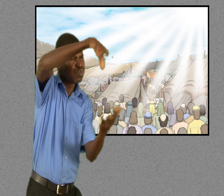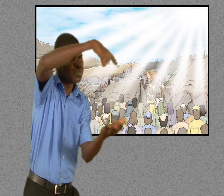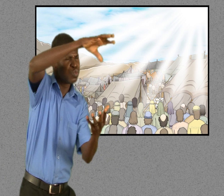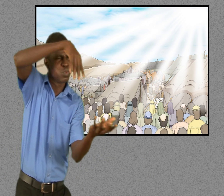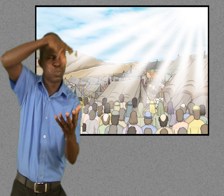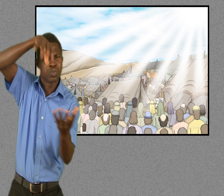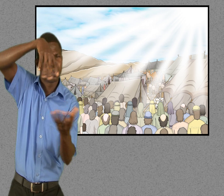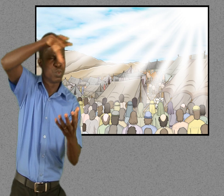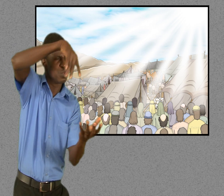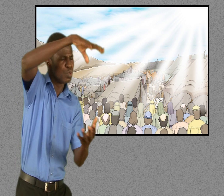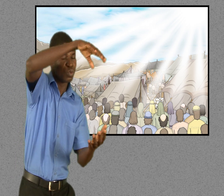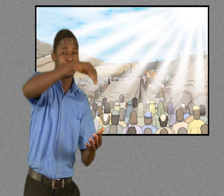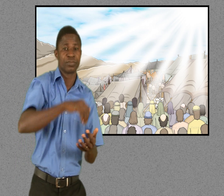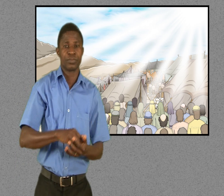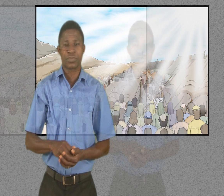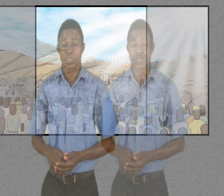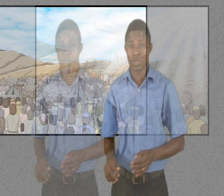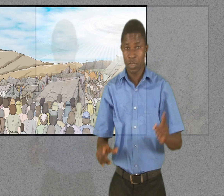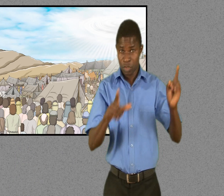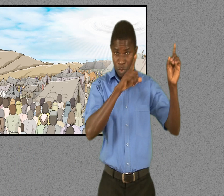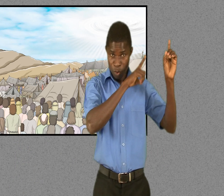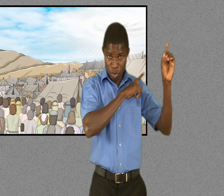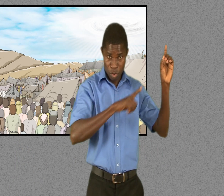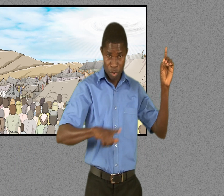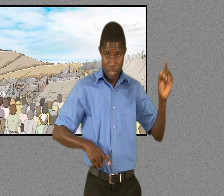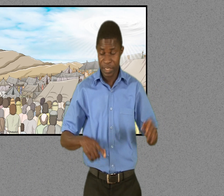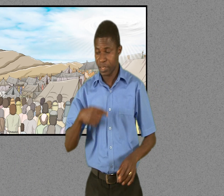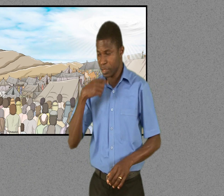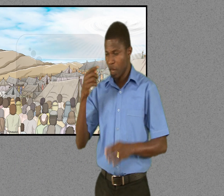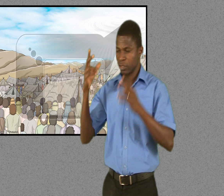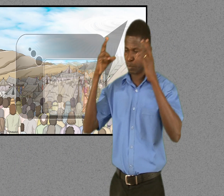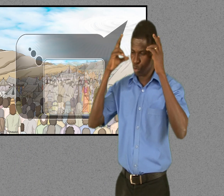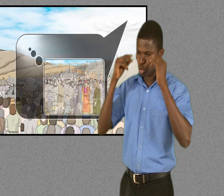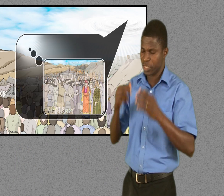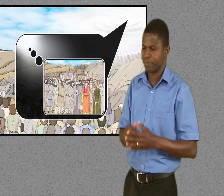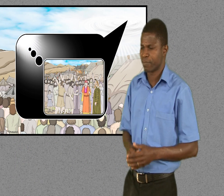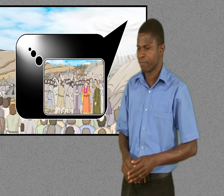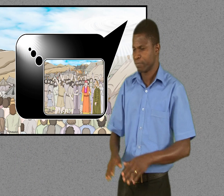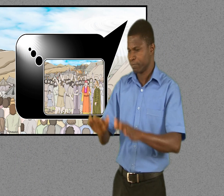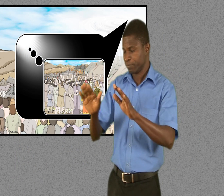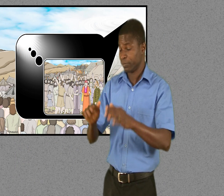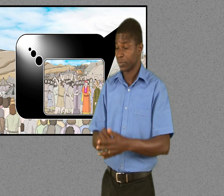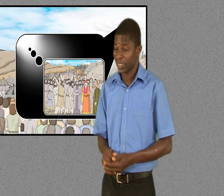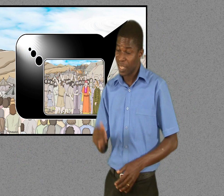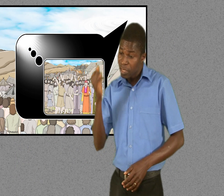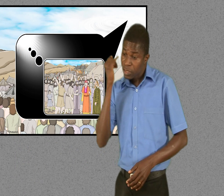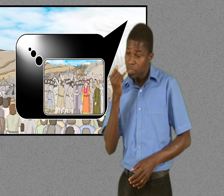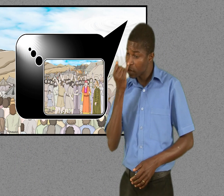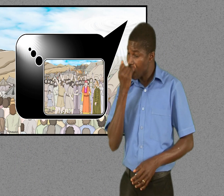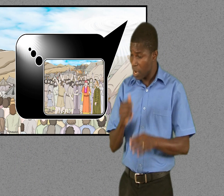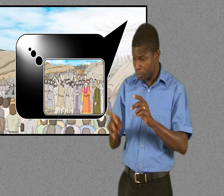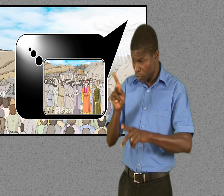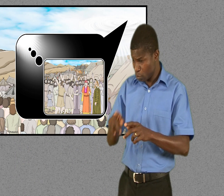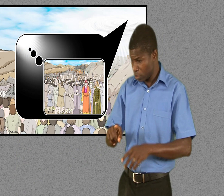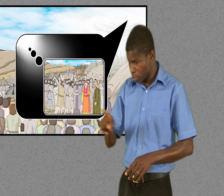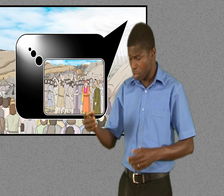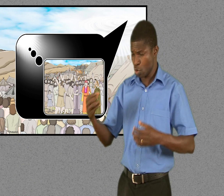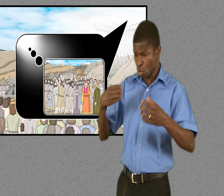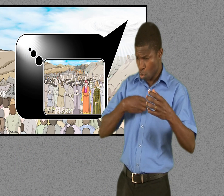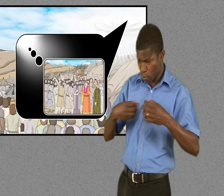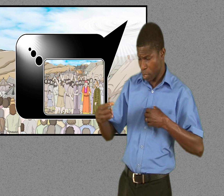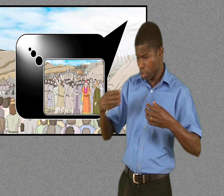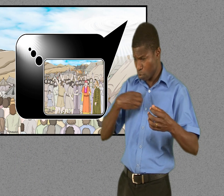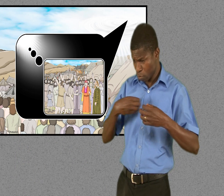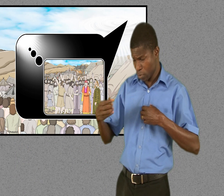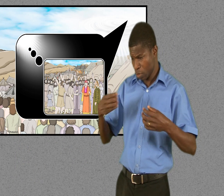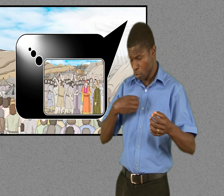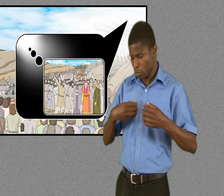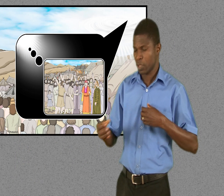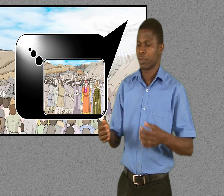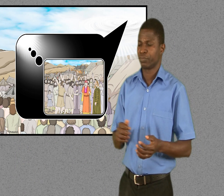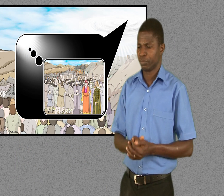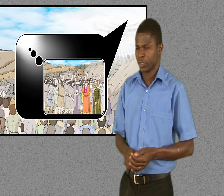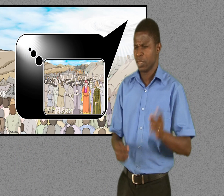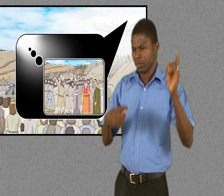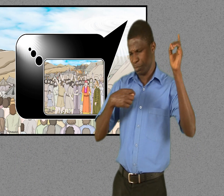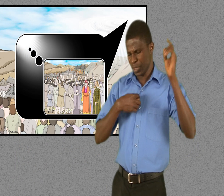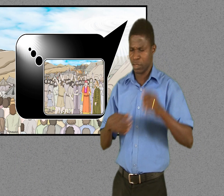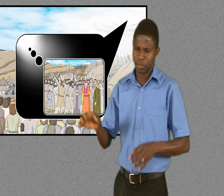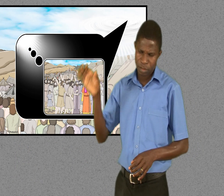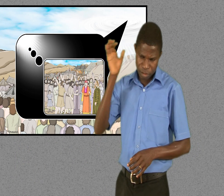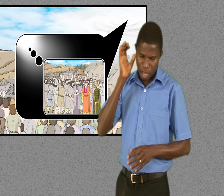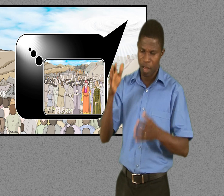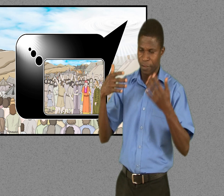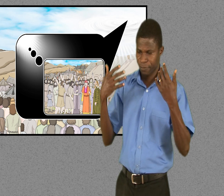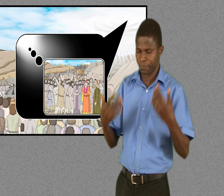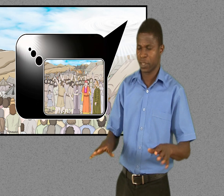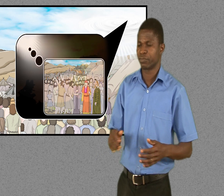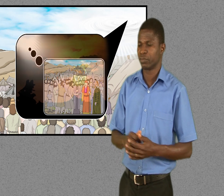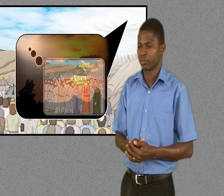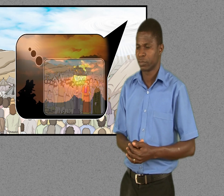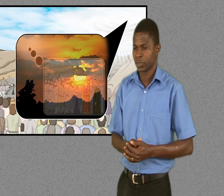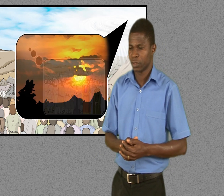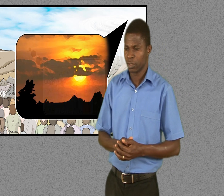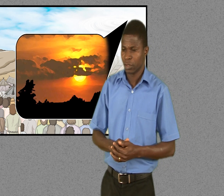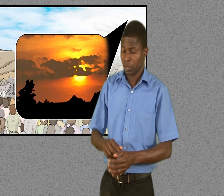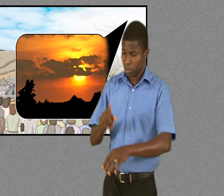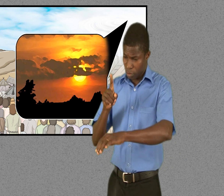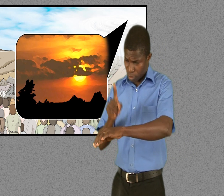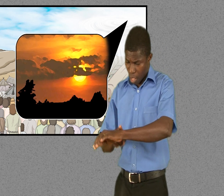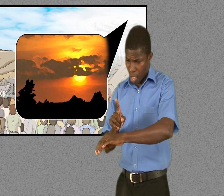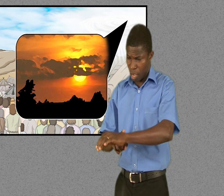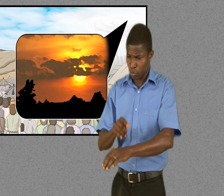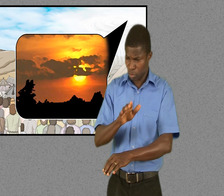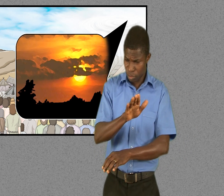Then the LORD said to Moses, “I have heard the grumbling of the Israelites.